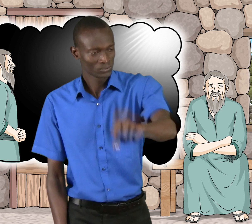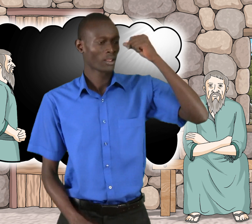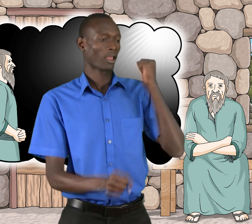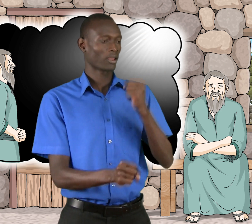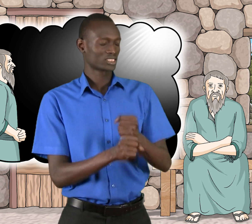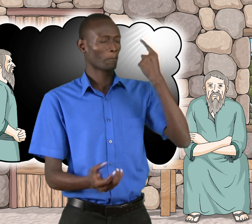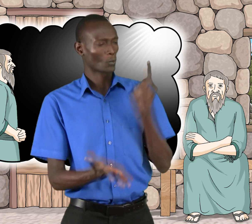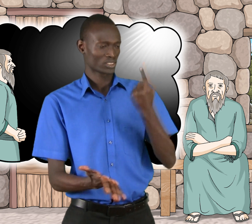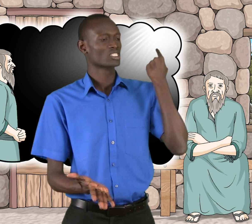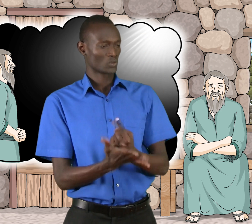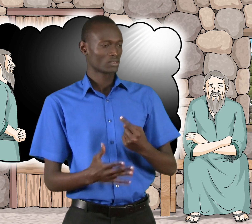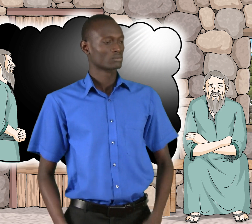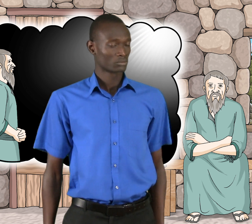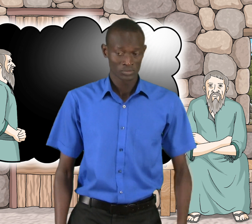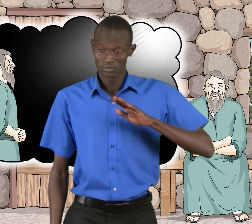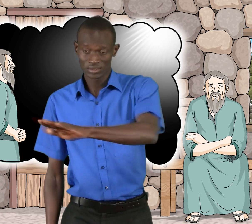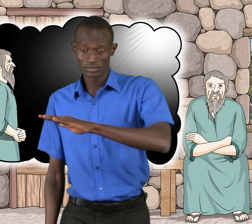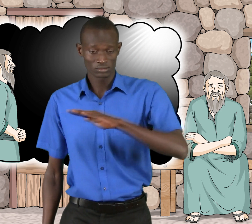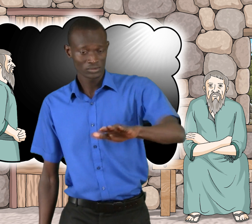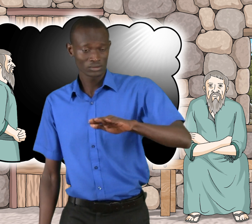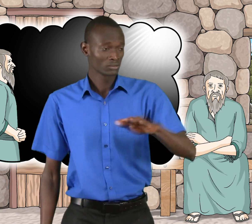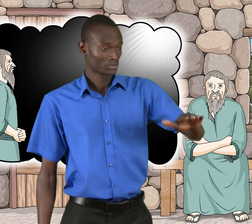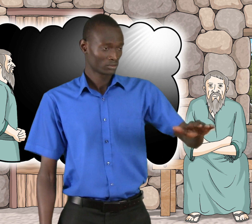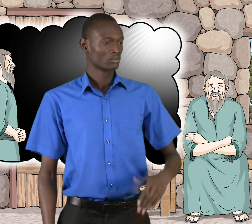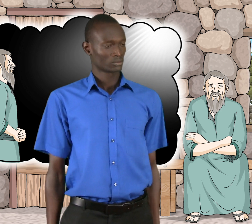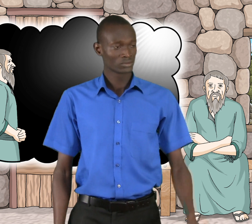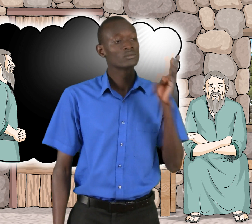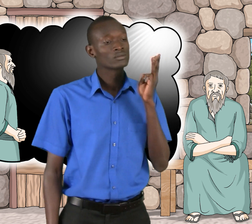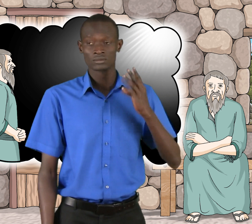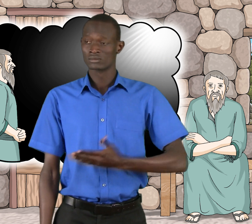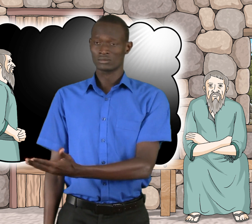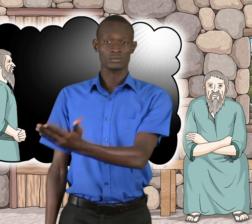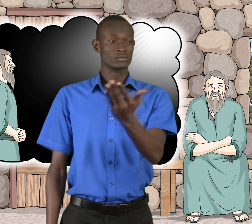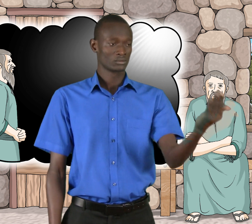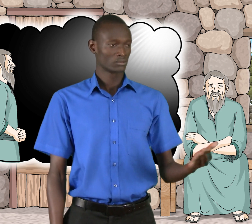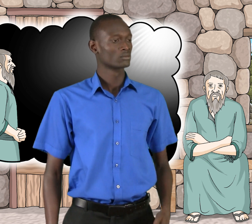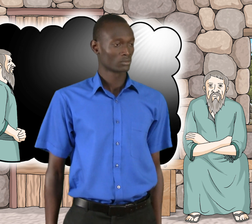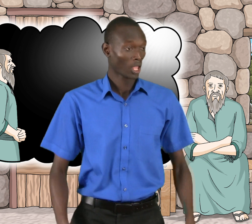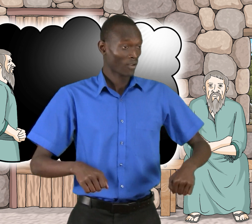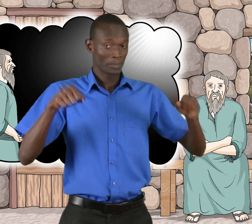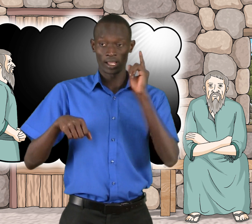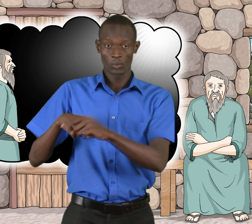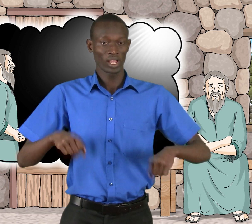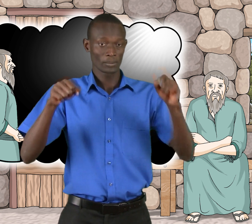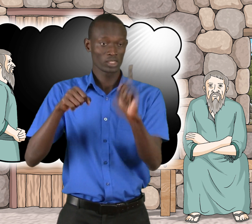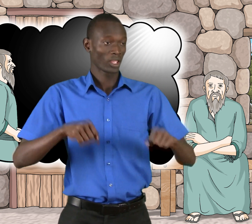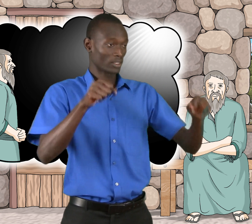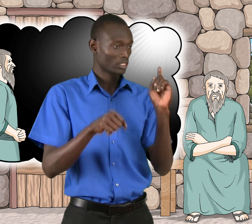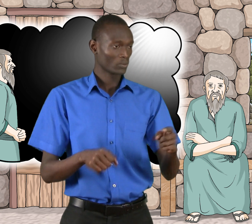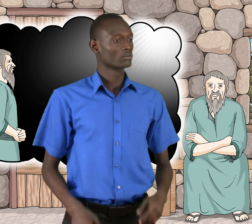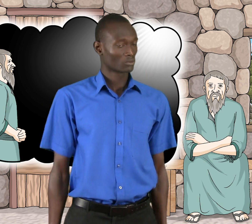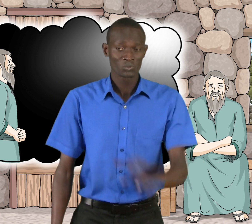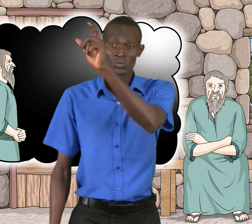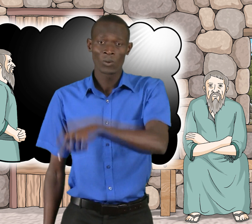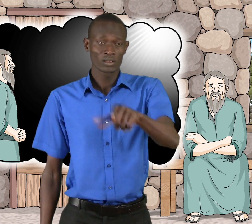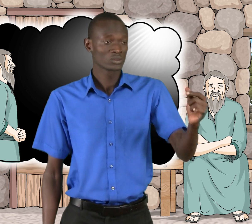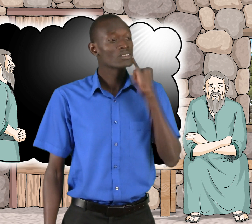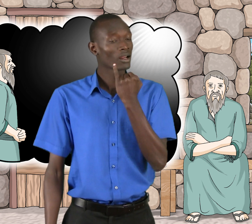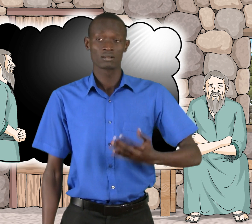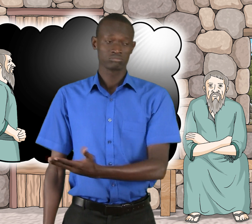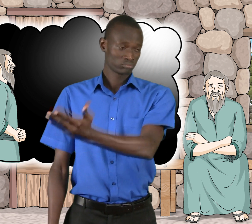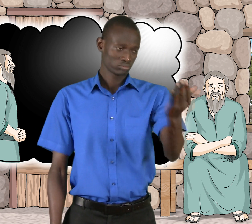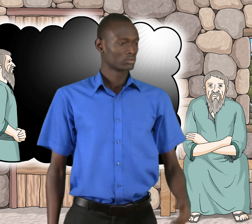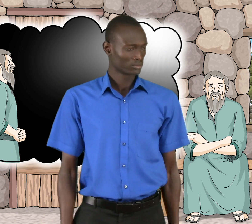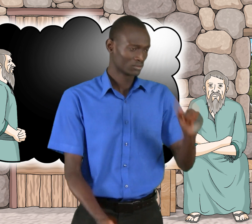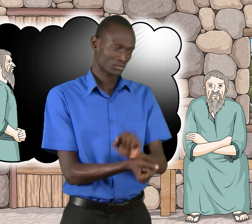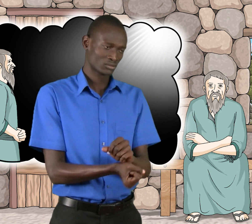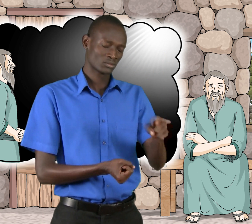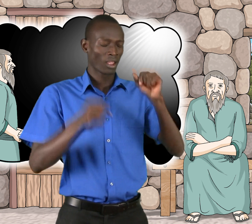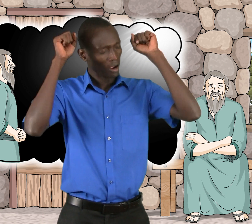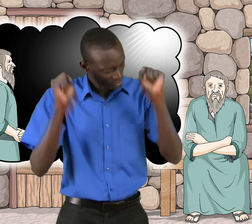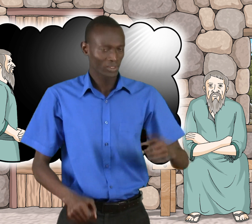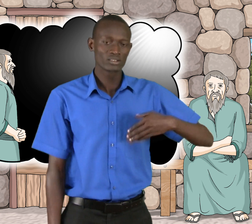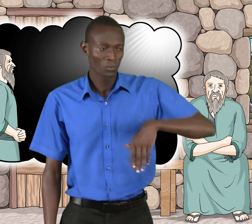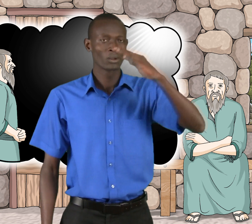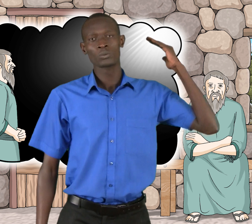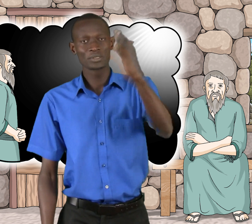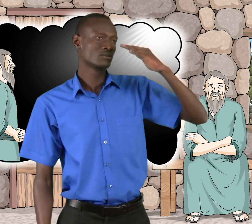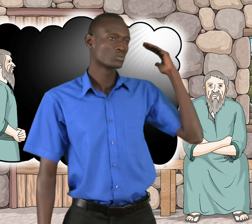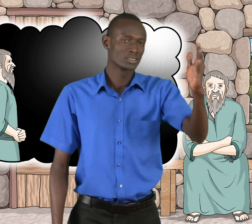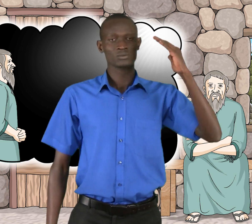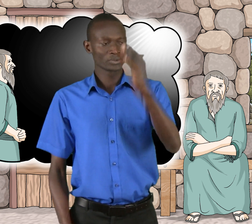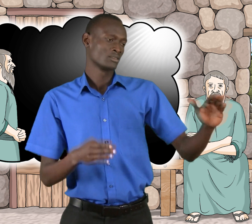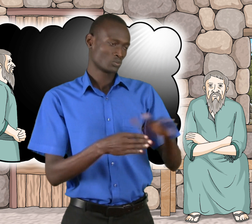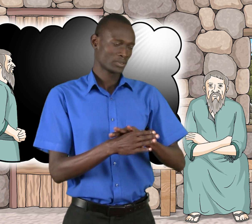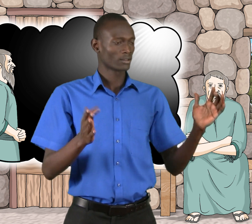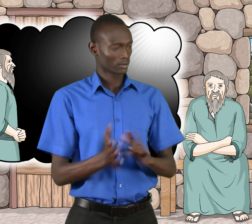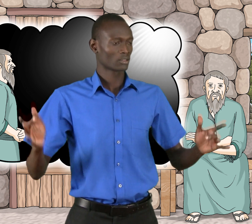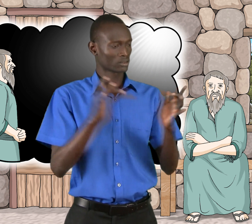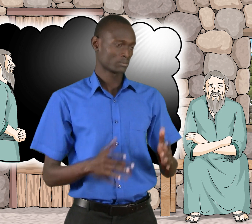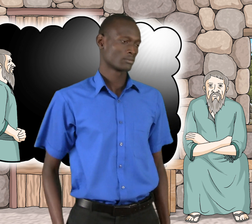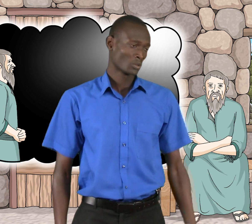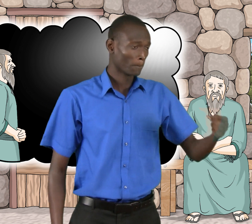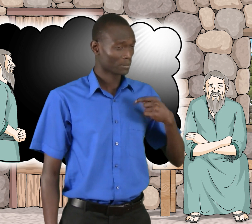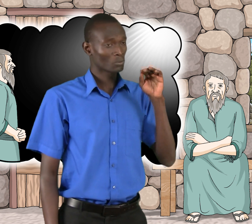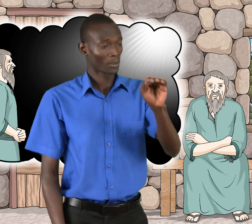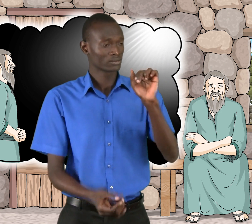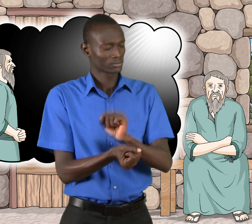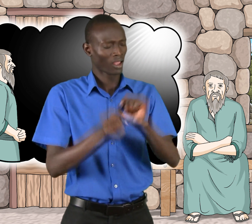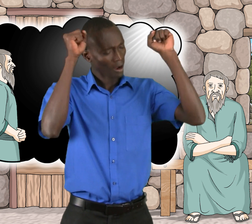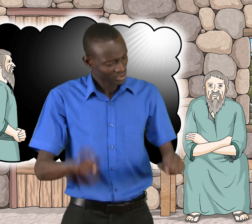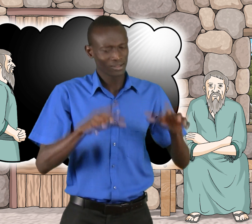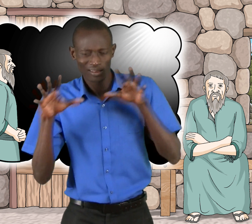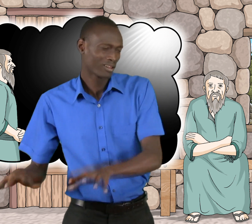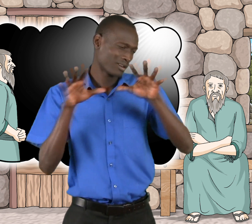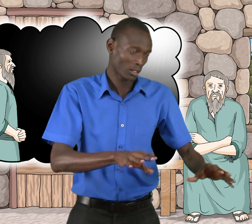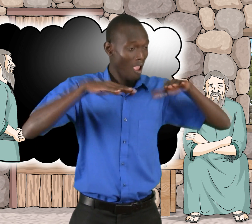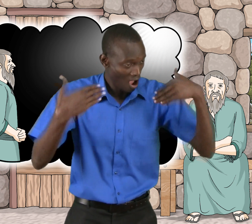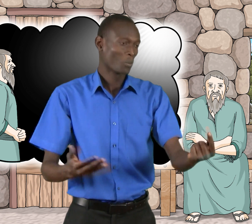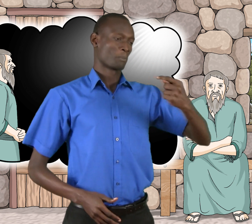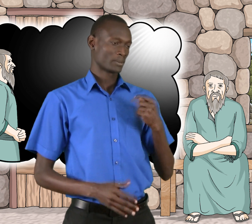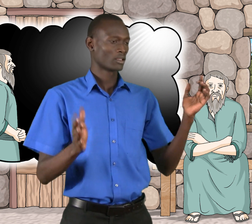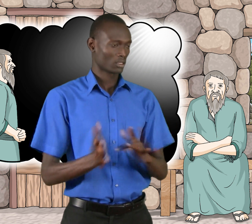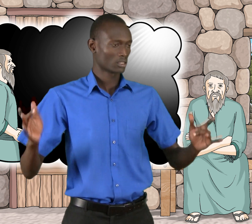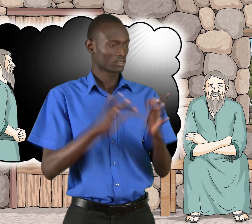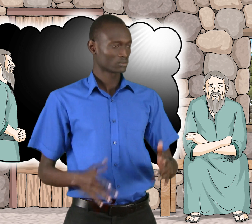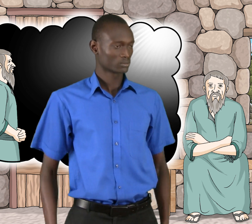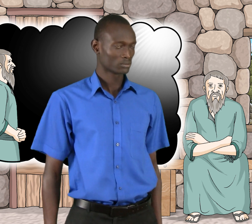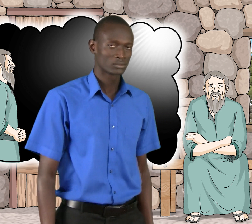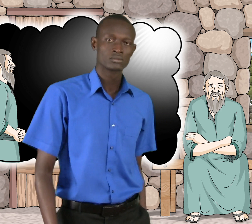“This man is My chosen instrument to carry My name before the Gentiles and their kings, and before the people of Israel.